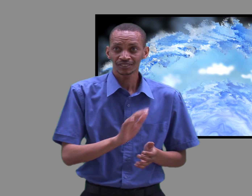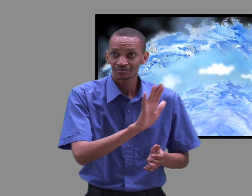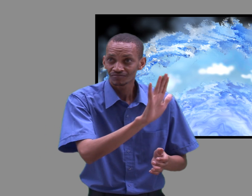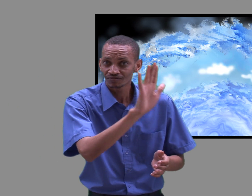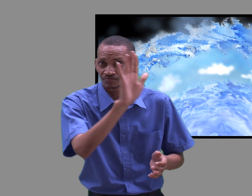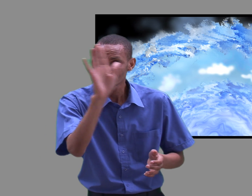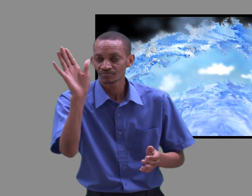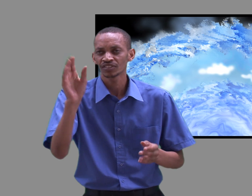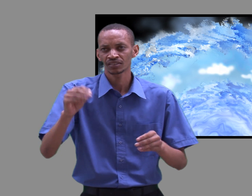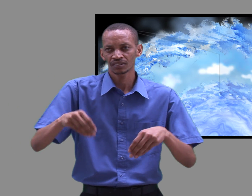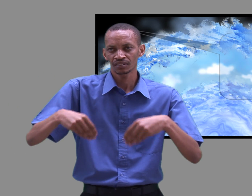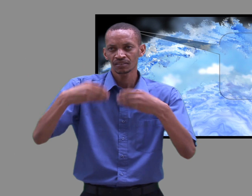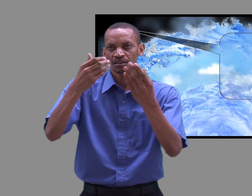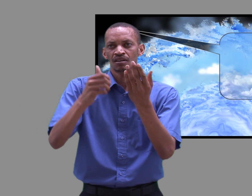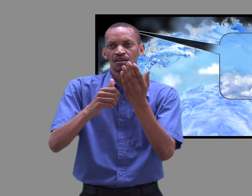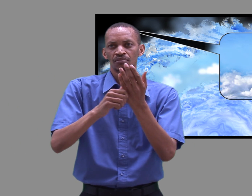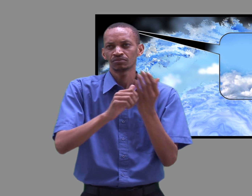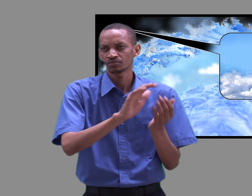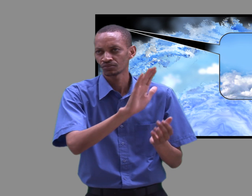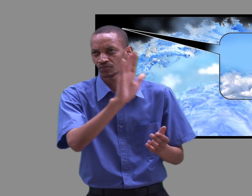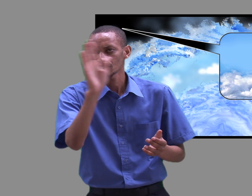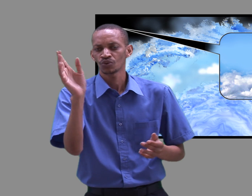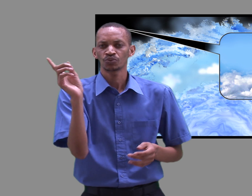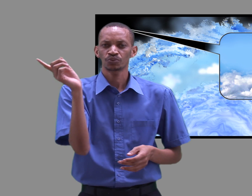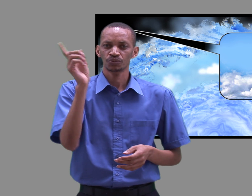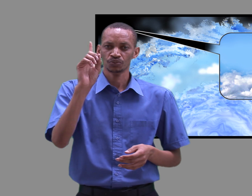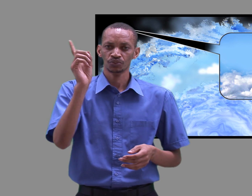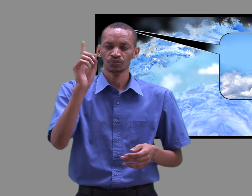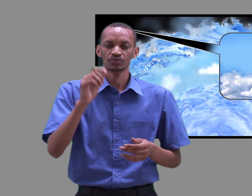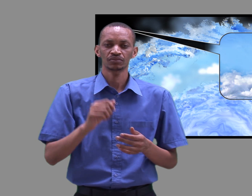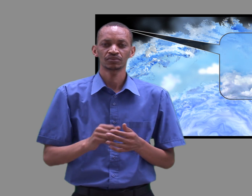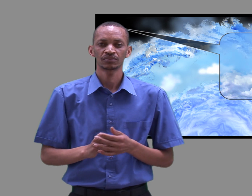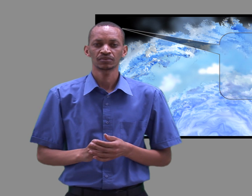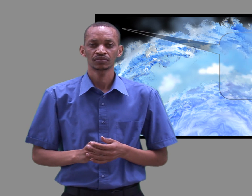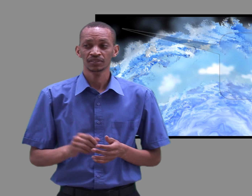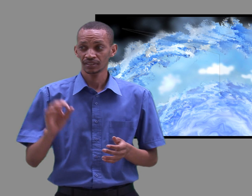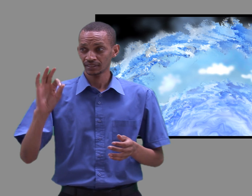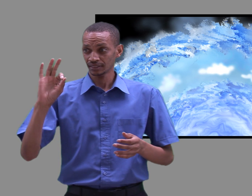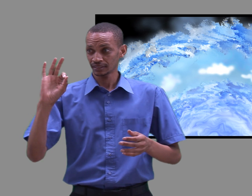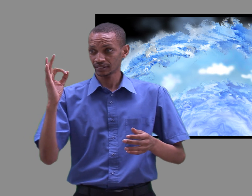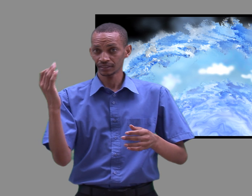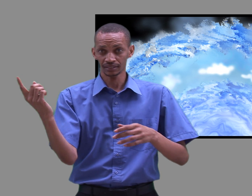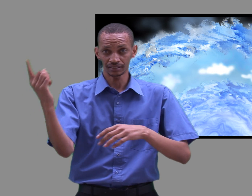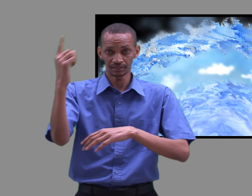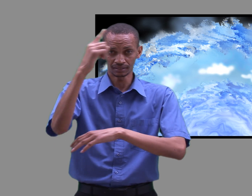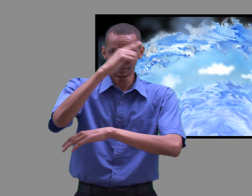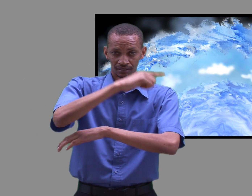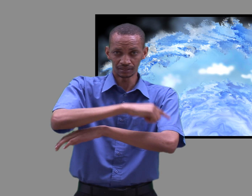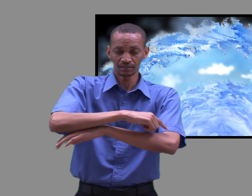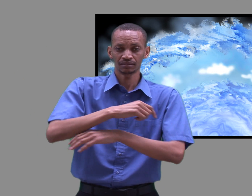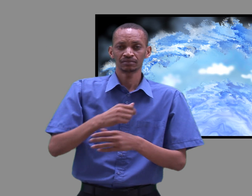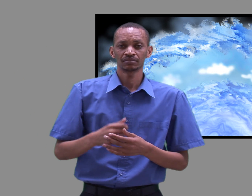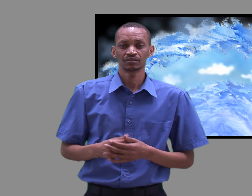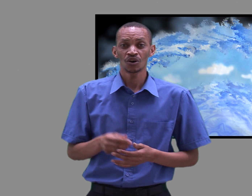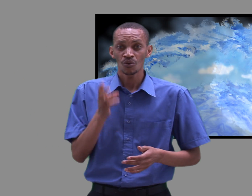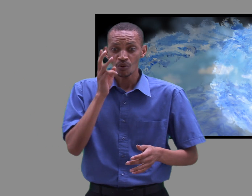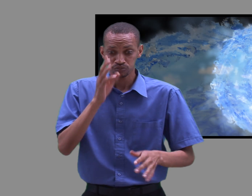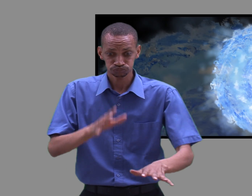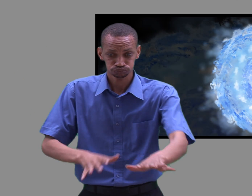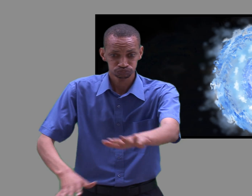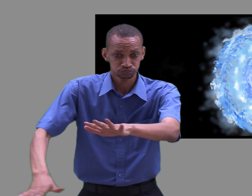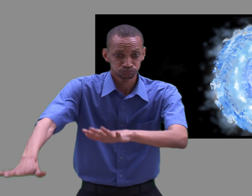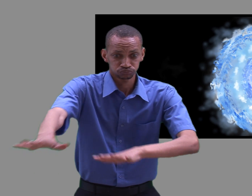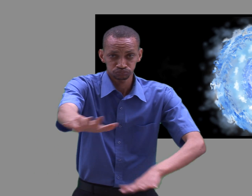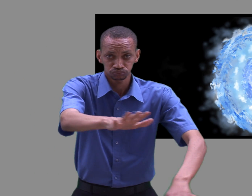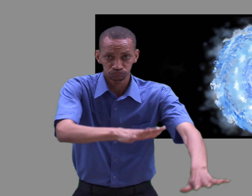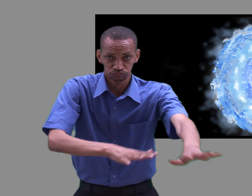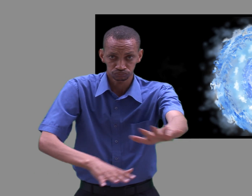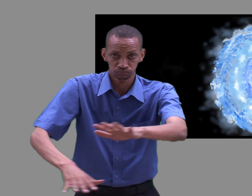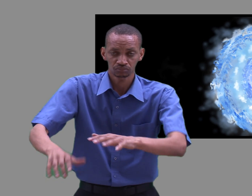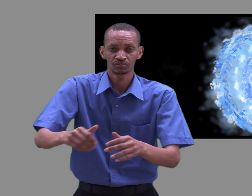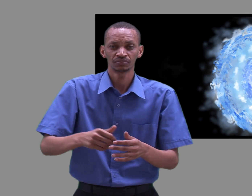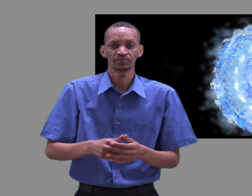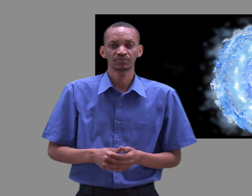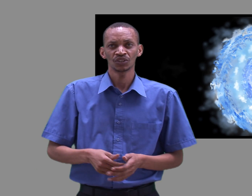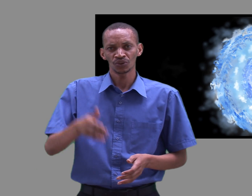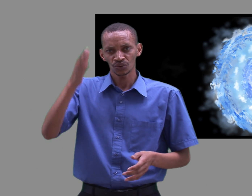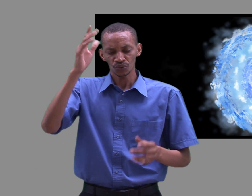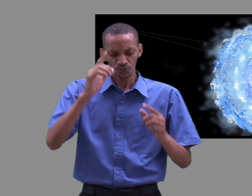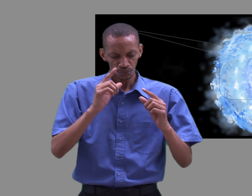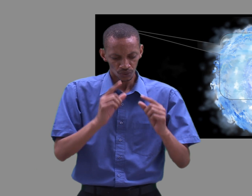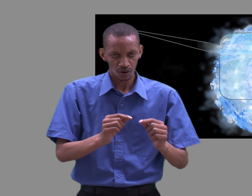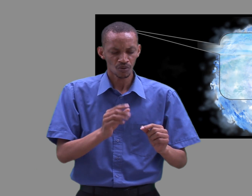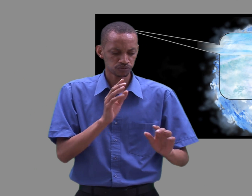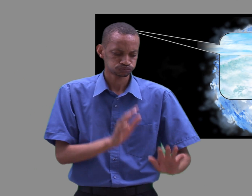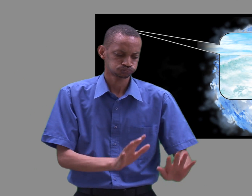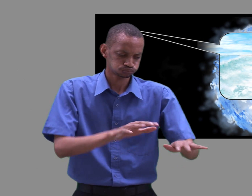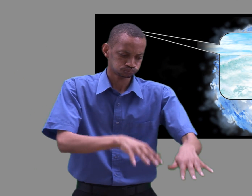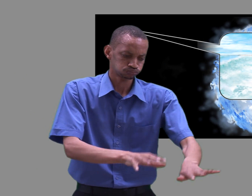And there was evening, and there was morning—the second day.